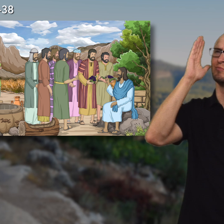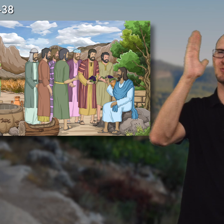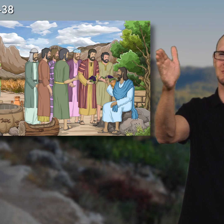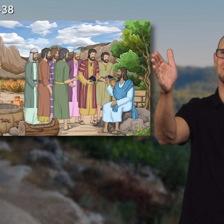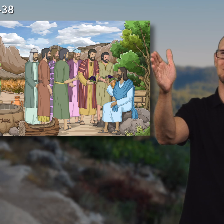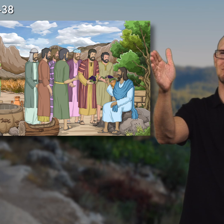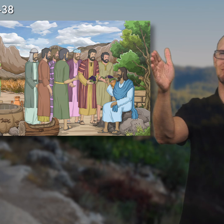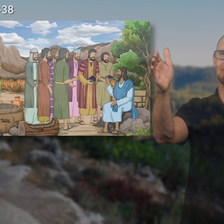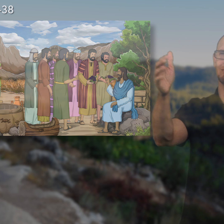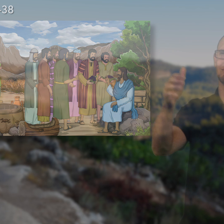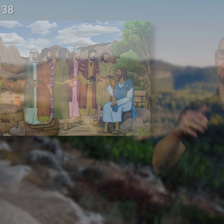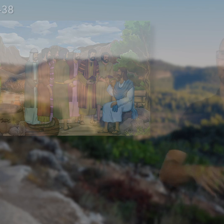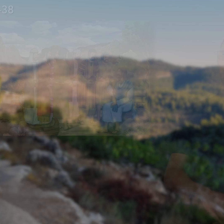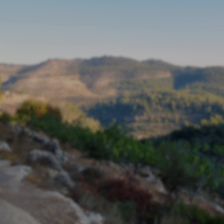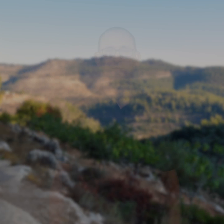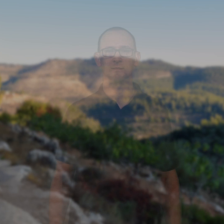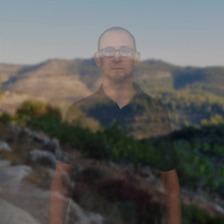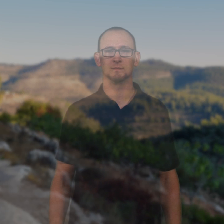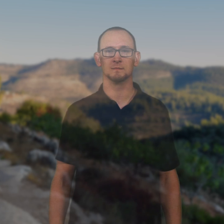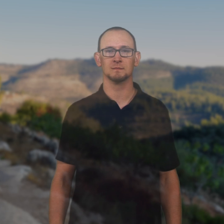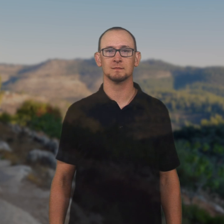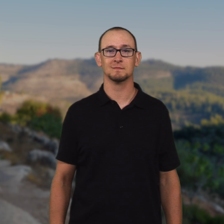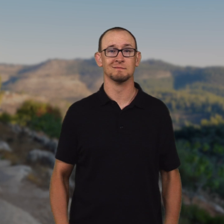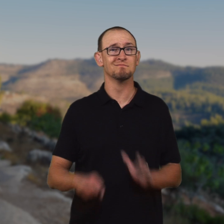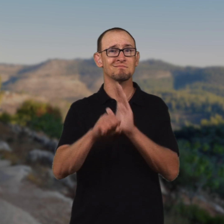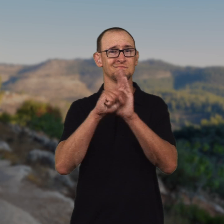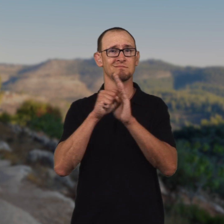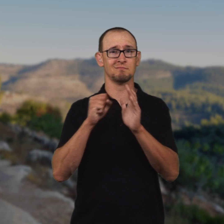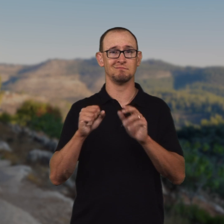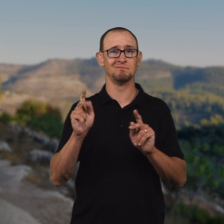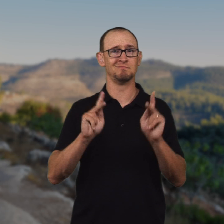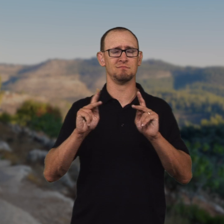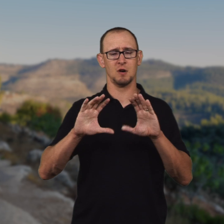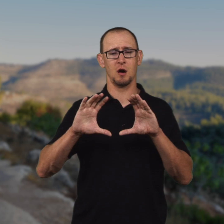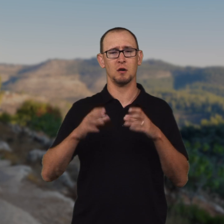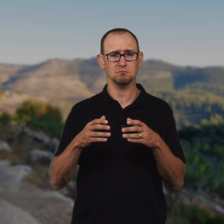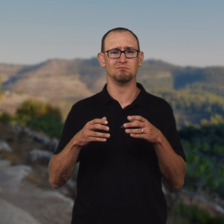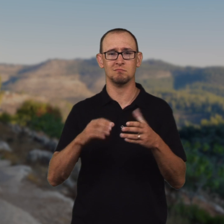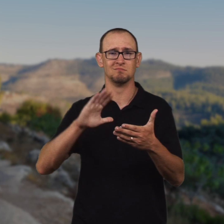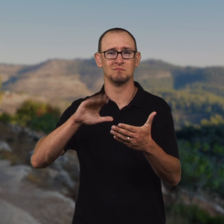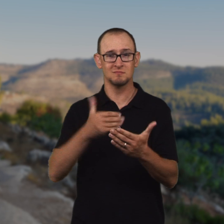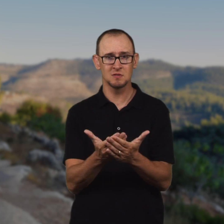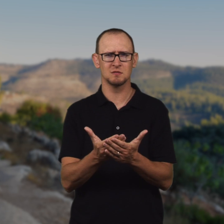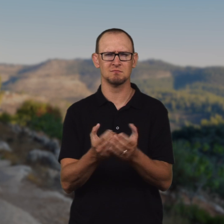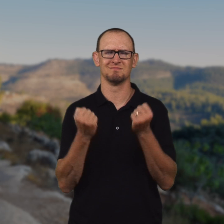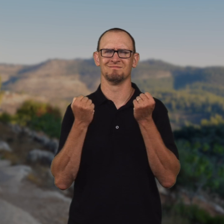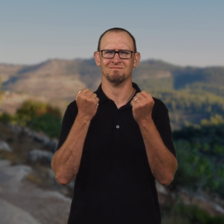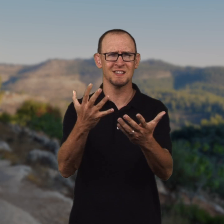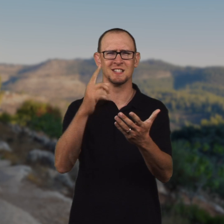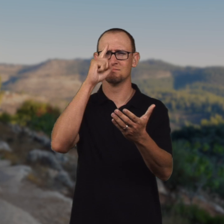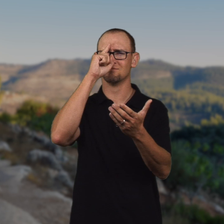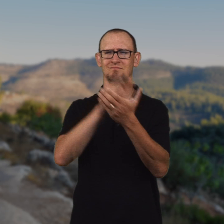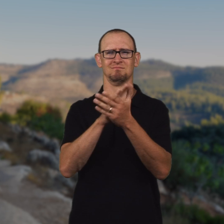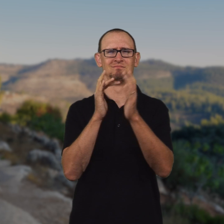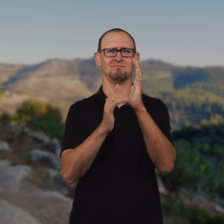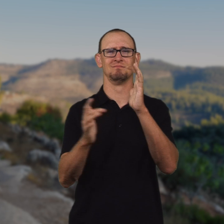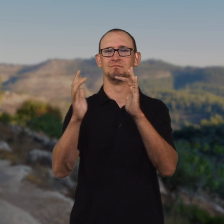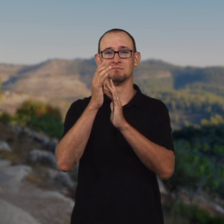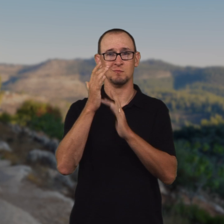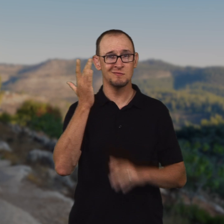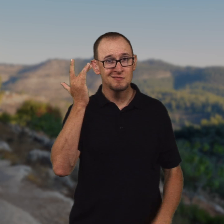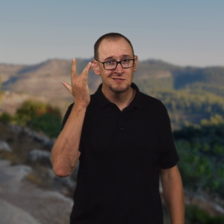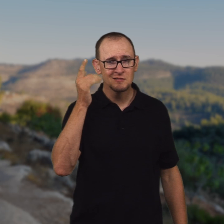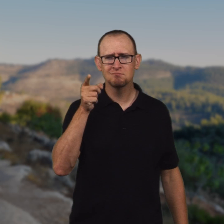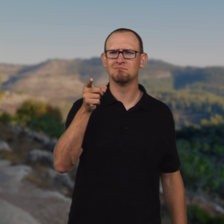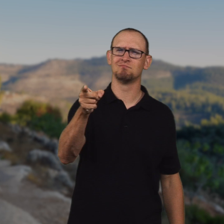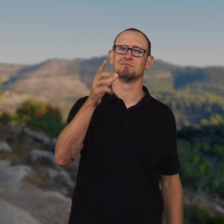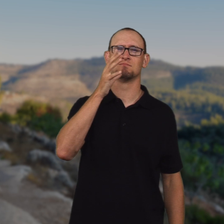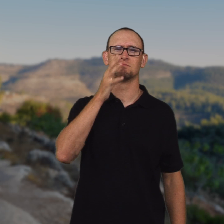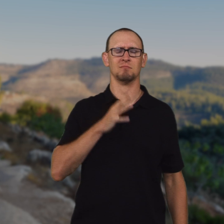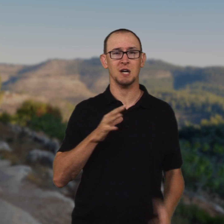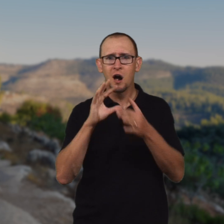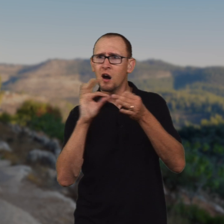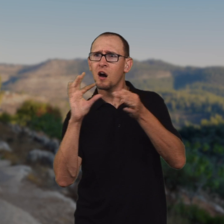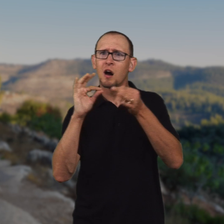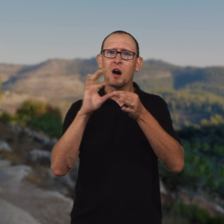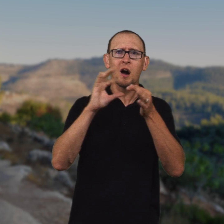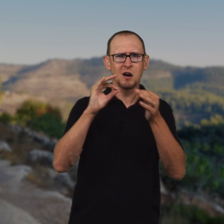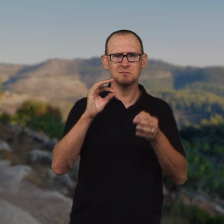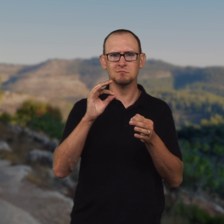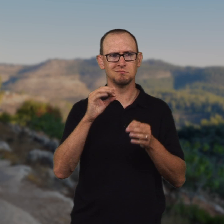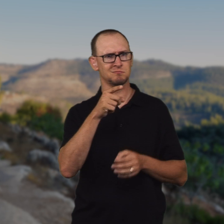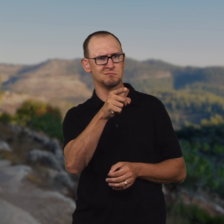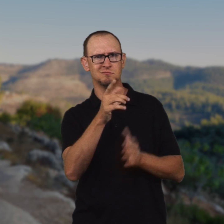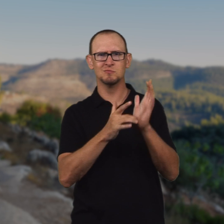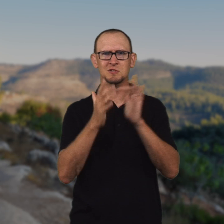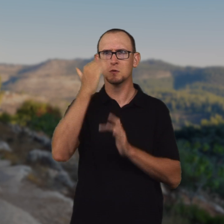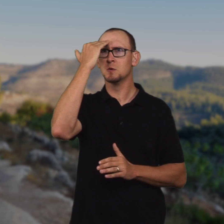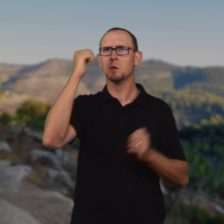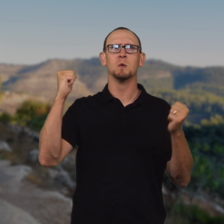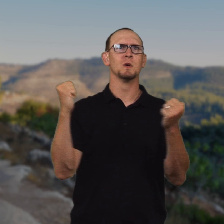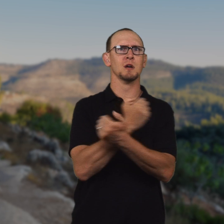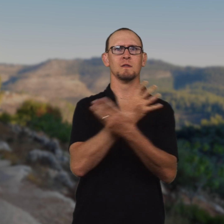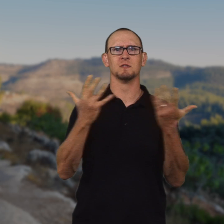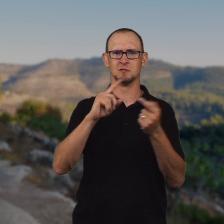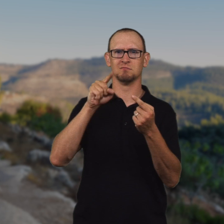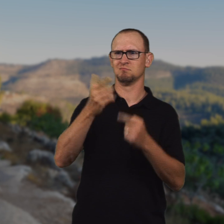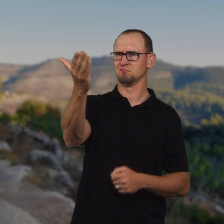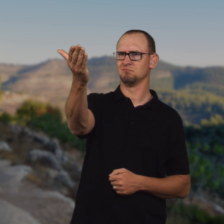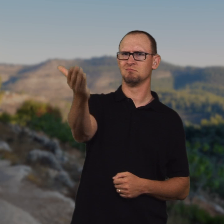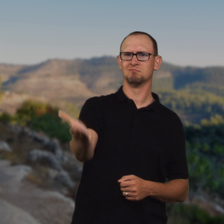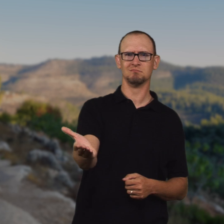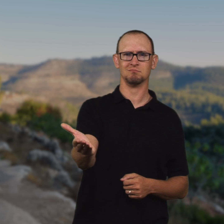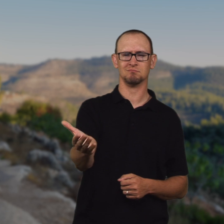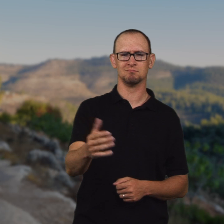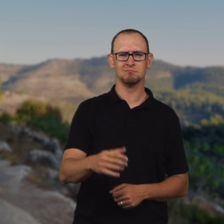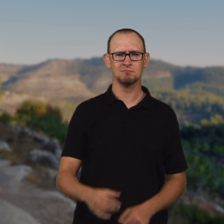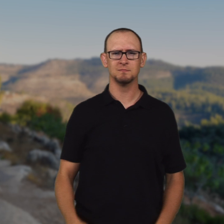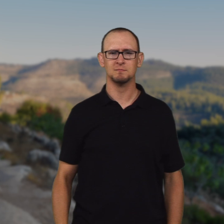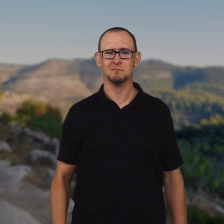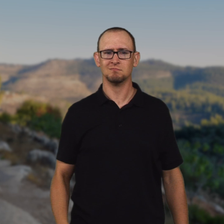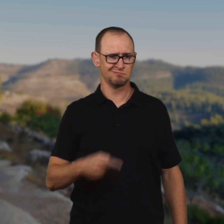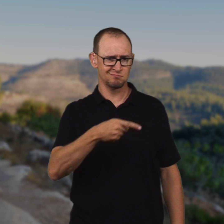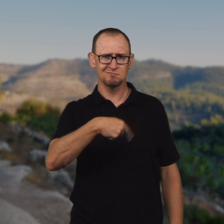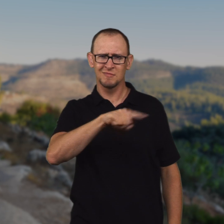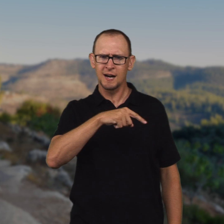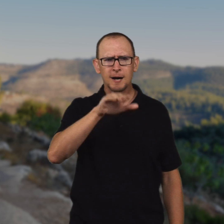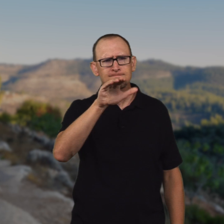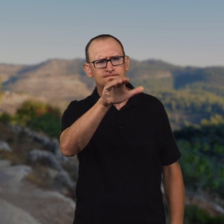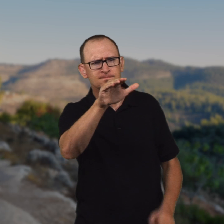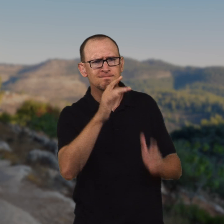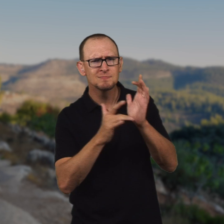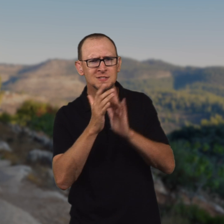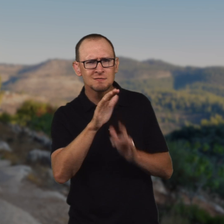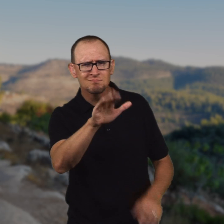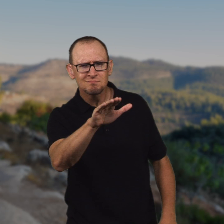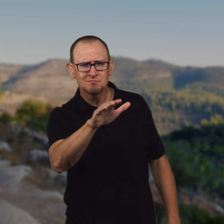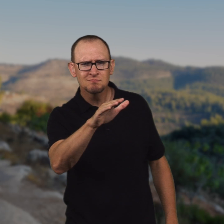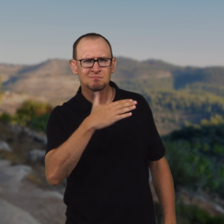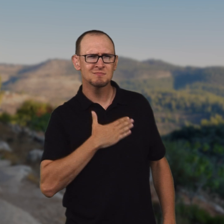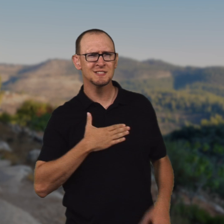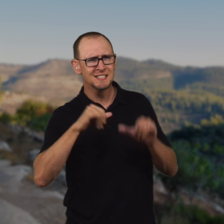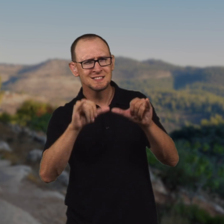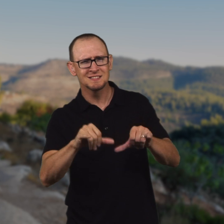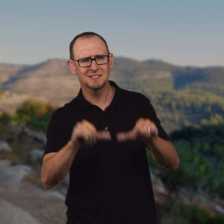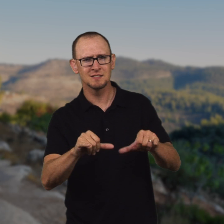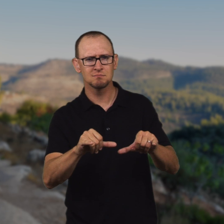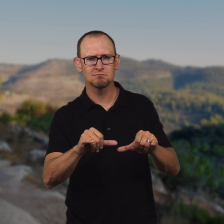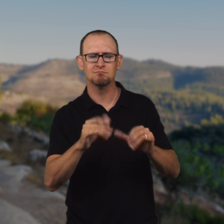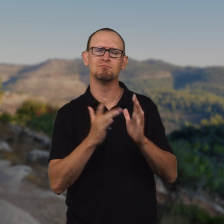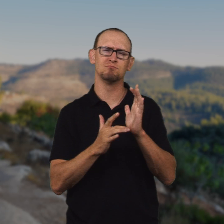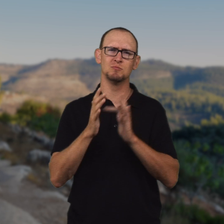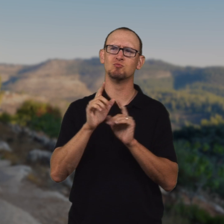Many of the Samaritans from that town believed in Jesus because of the woman’s testimony, “He told me everything I ever did.”